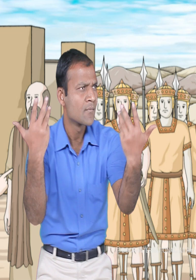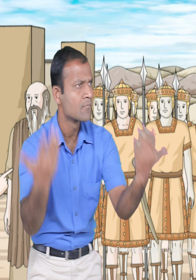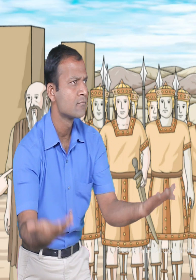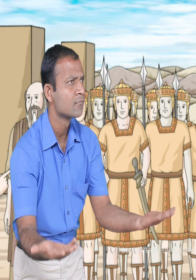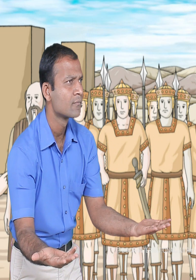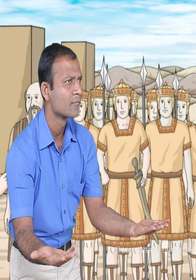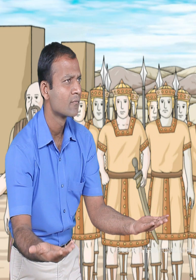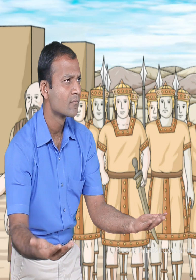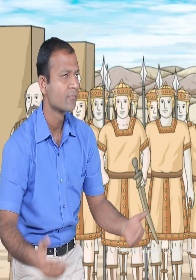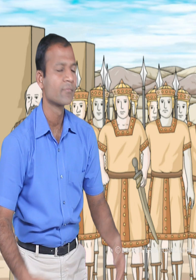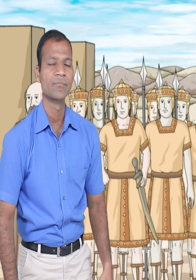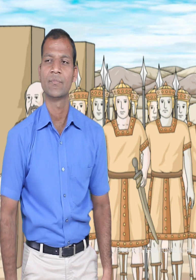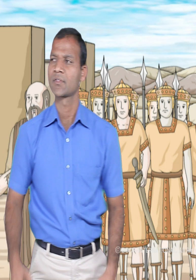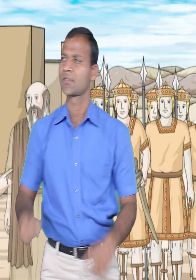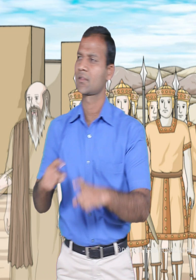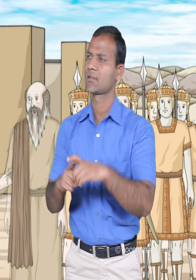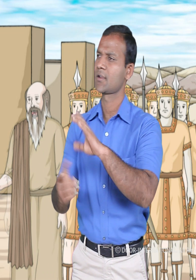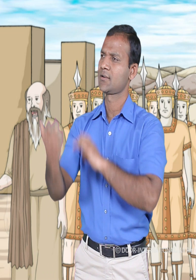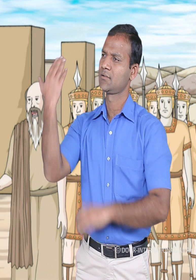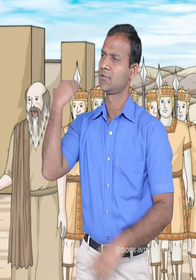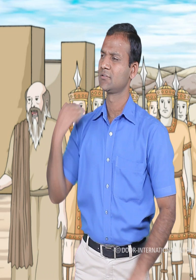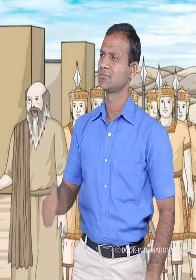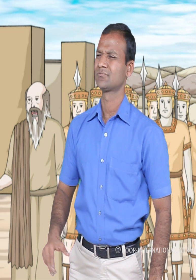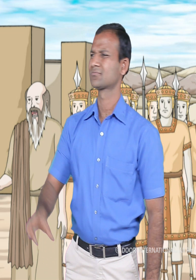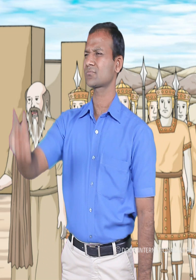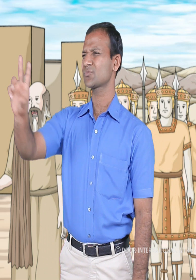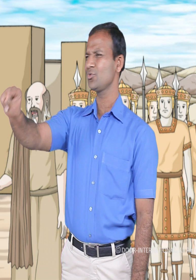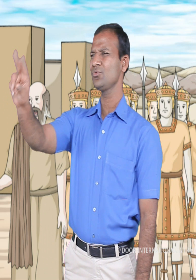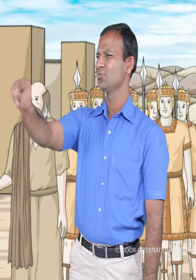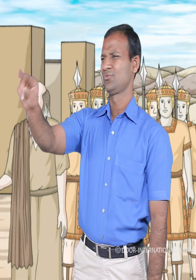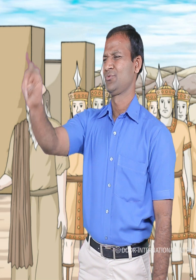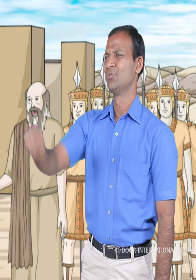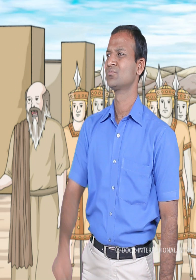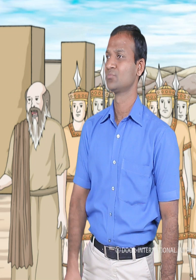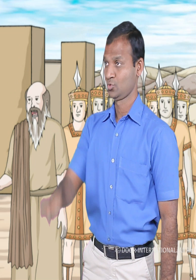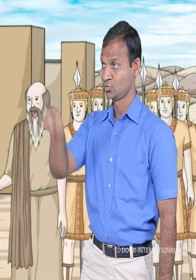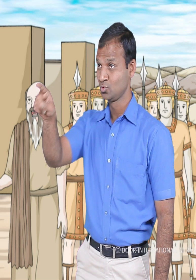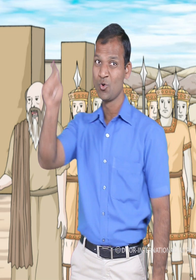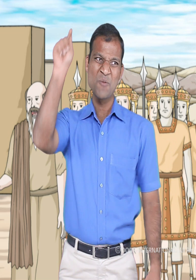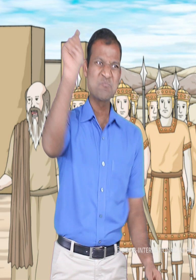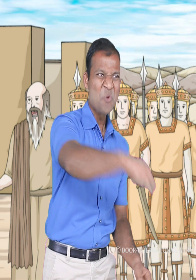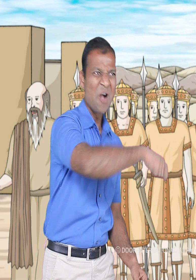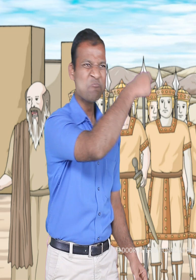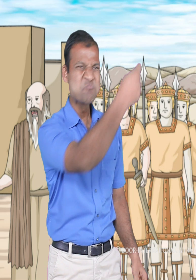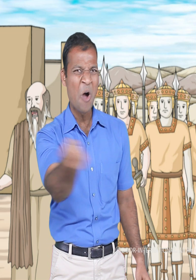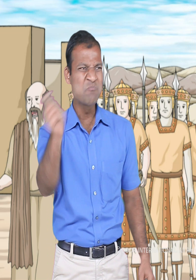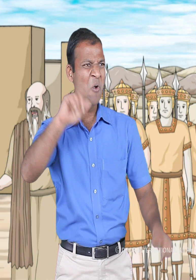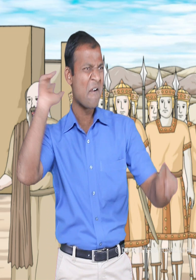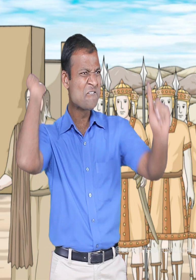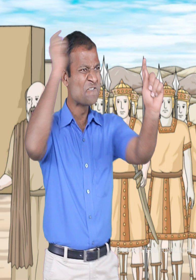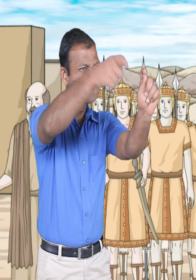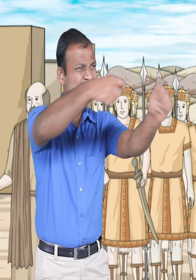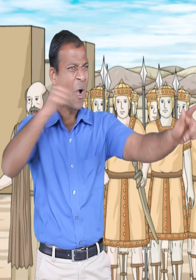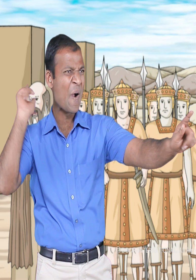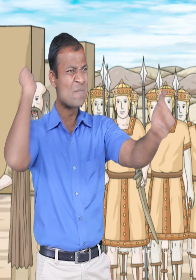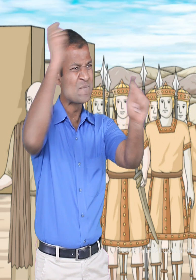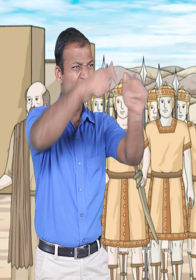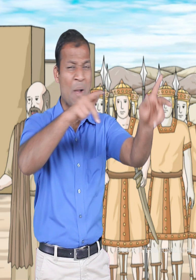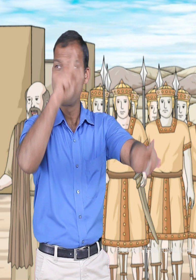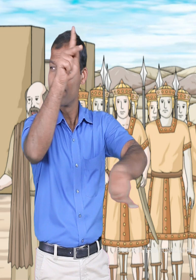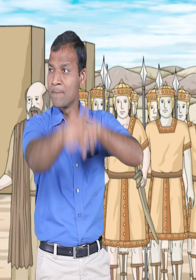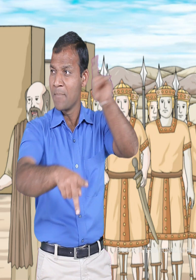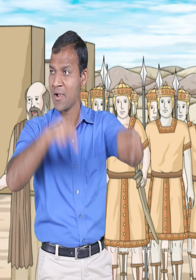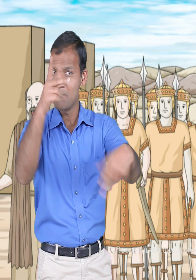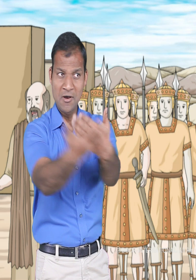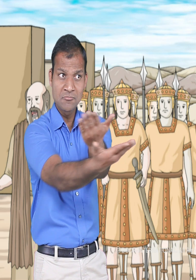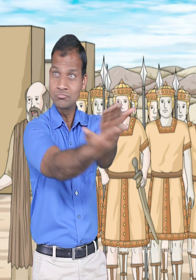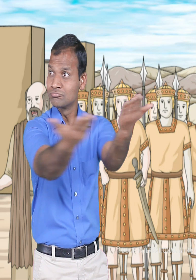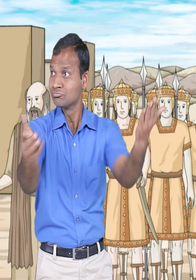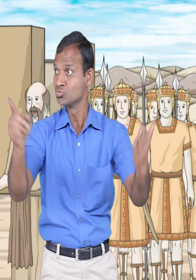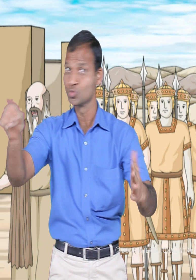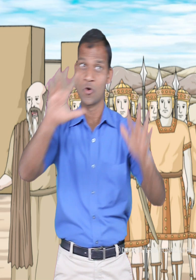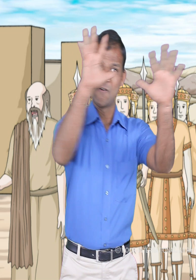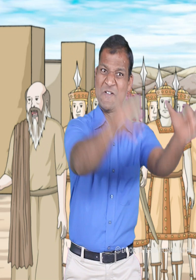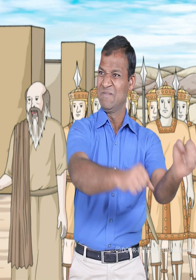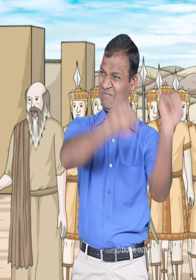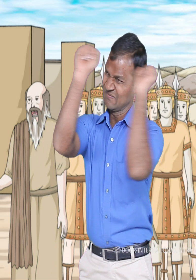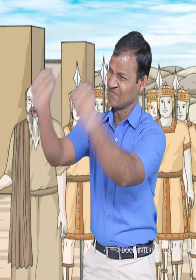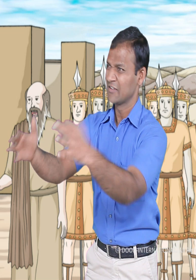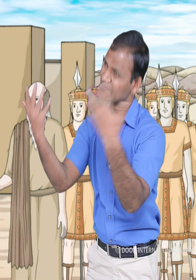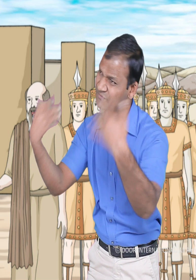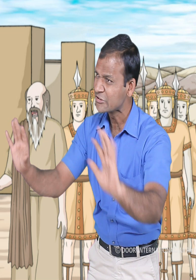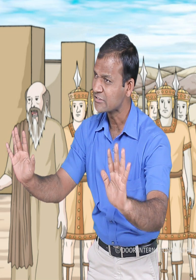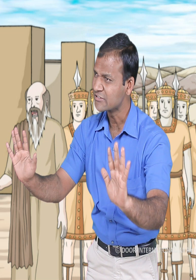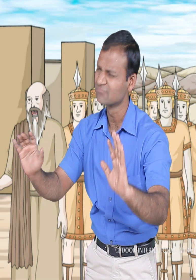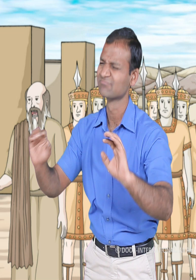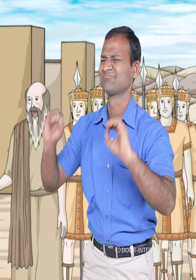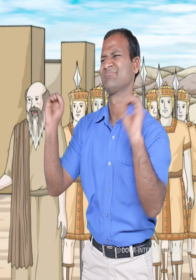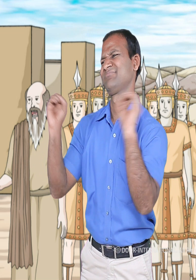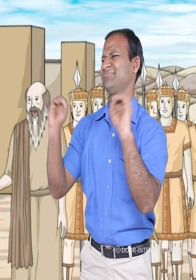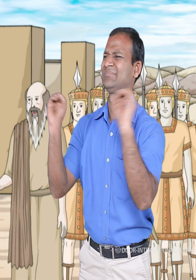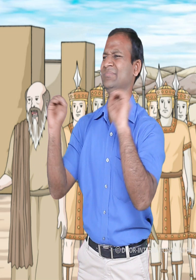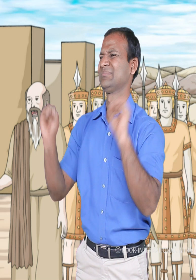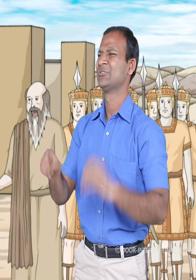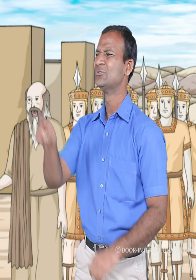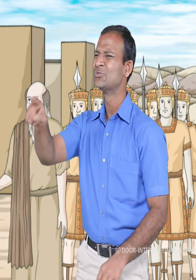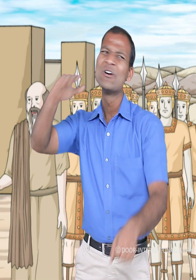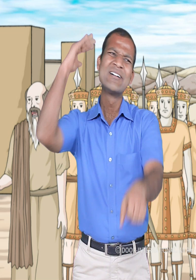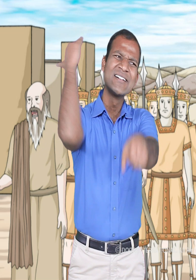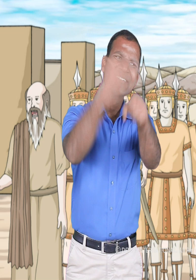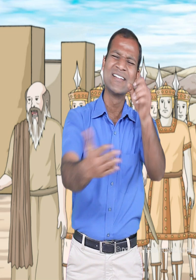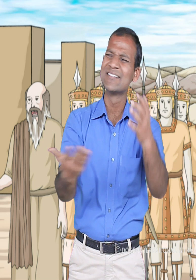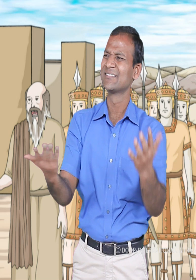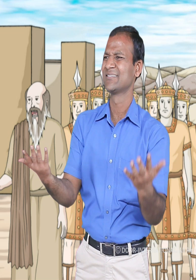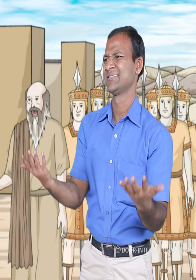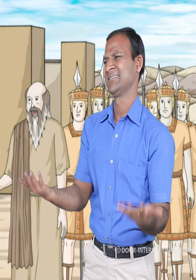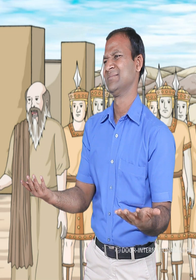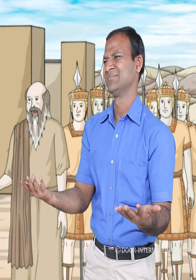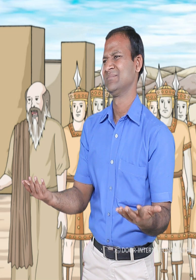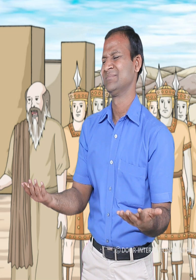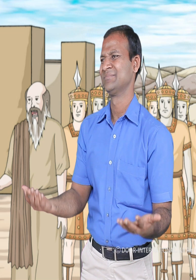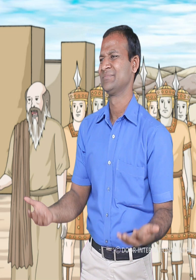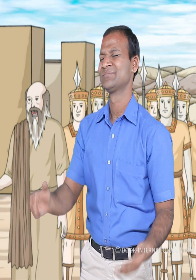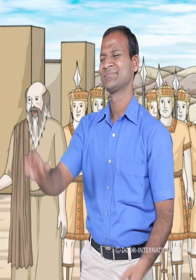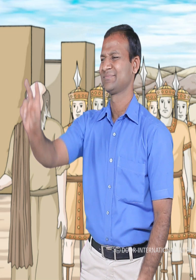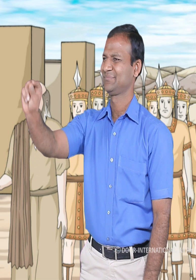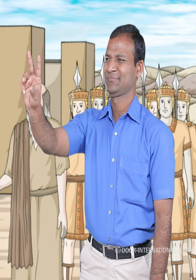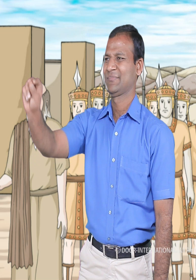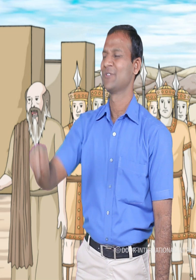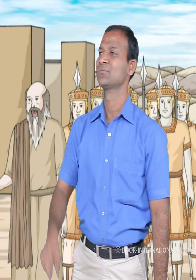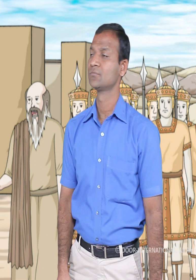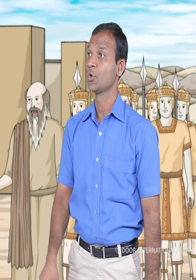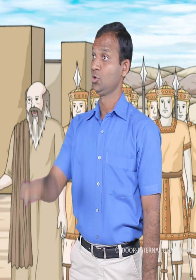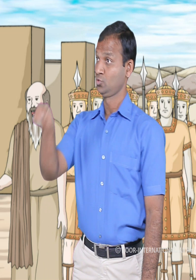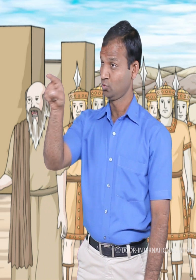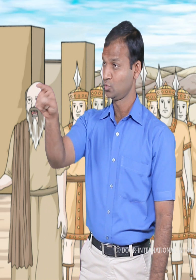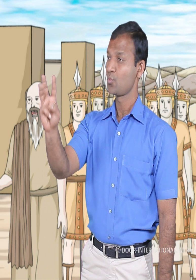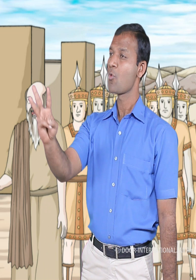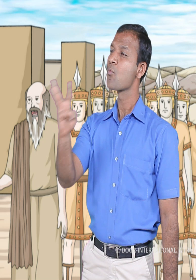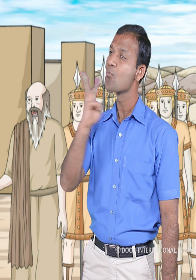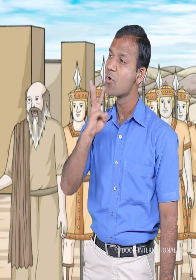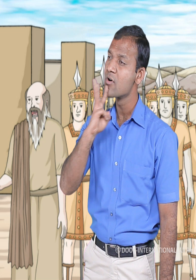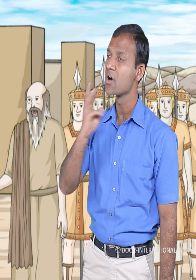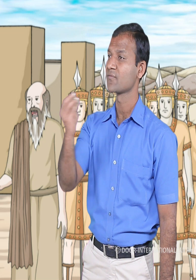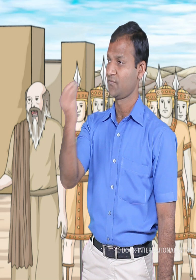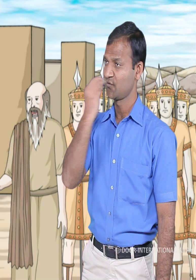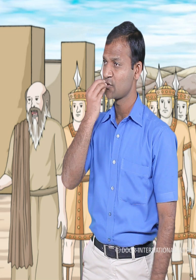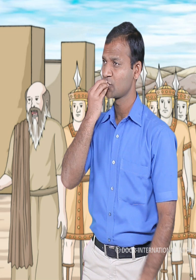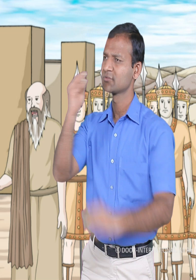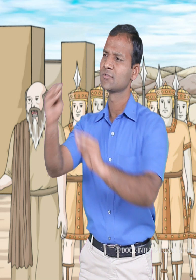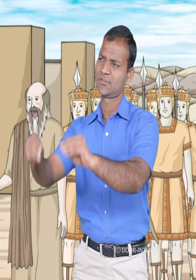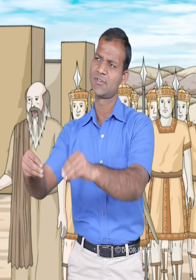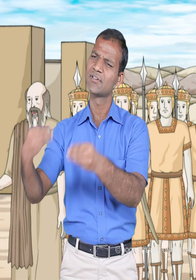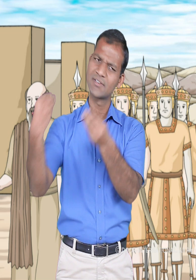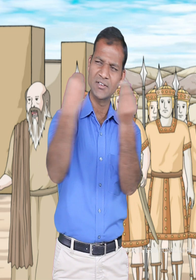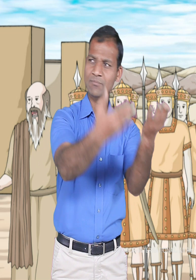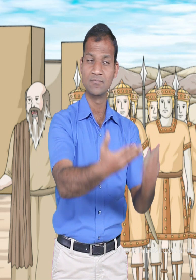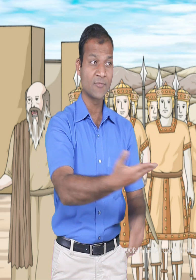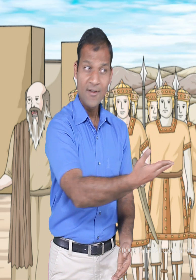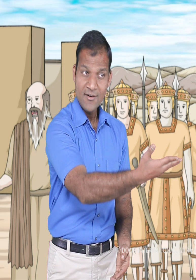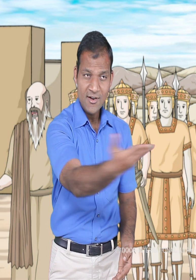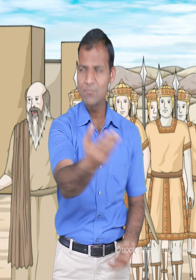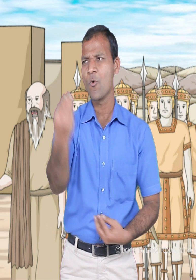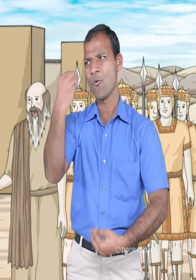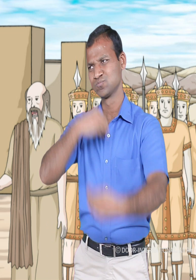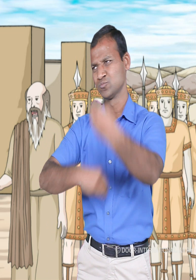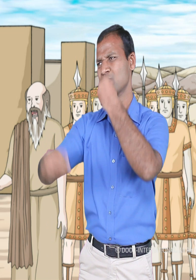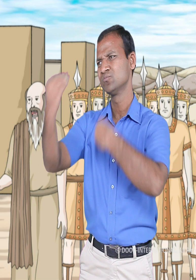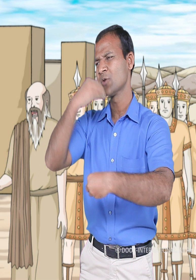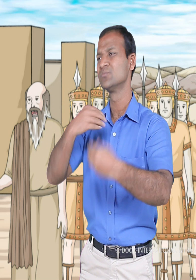“Do not kill them,” he replied. “Would you kill those you have captured with your own sword or bow?